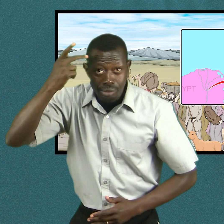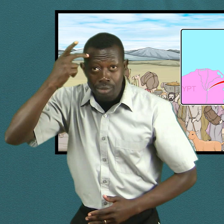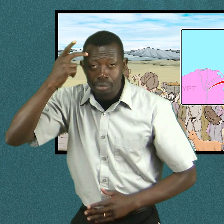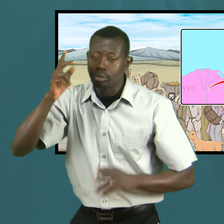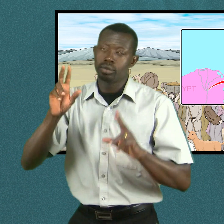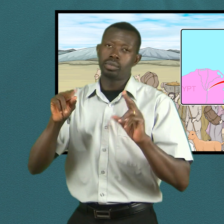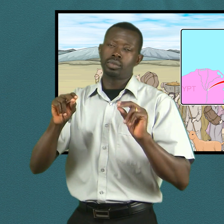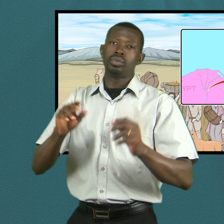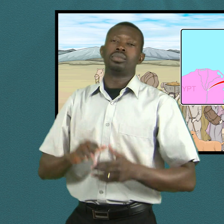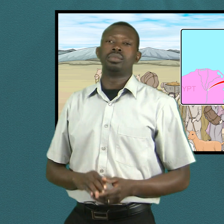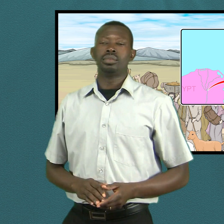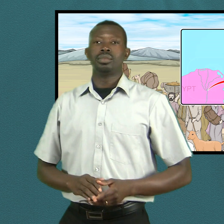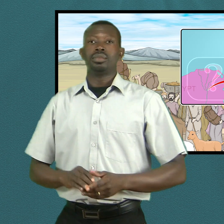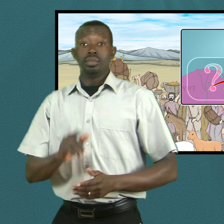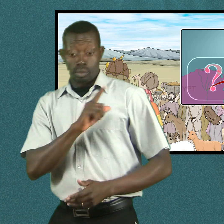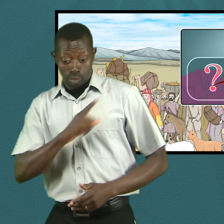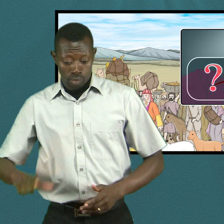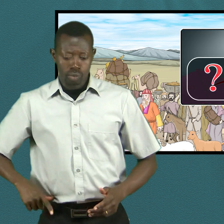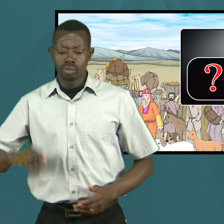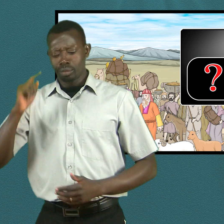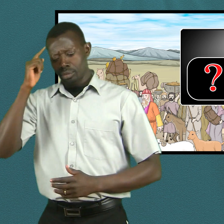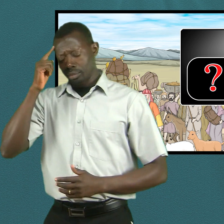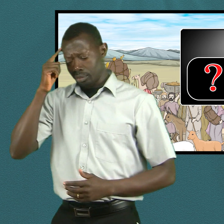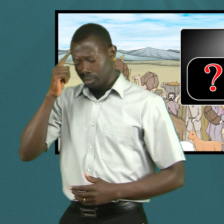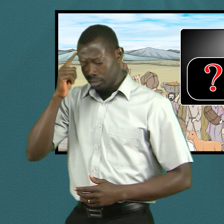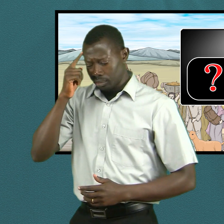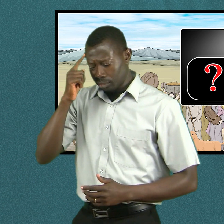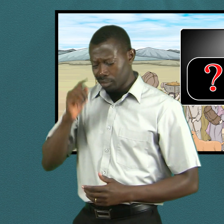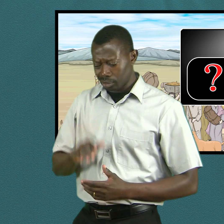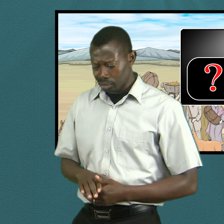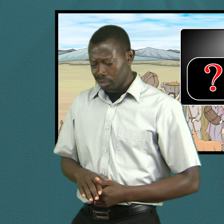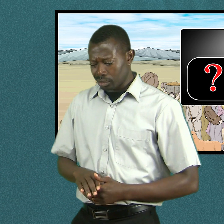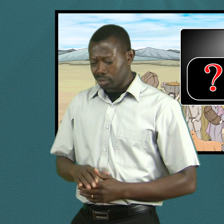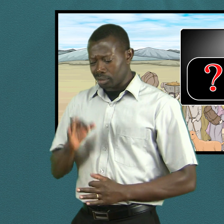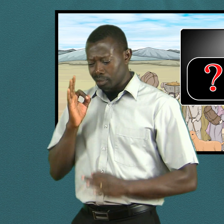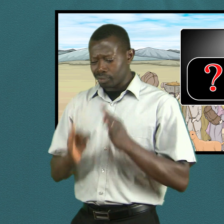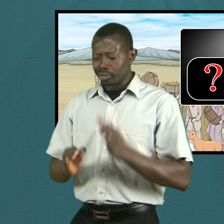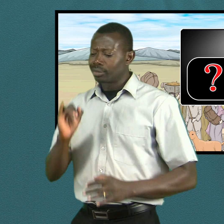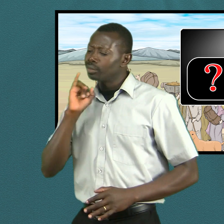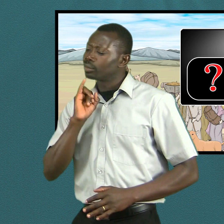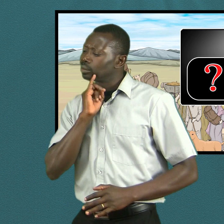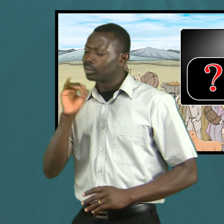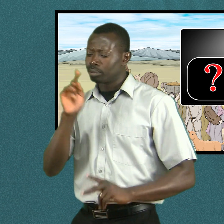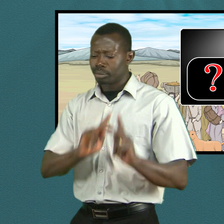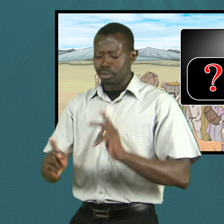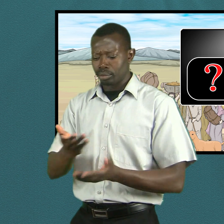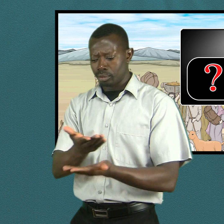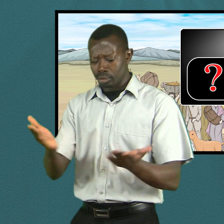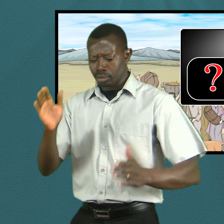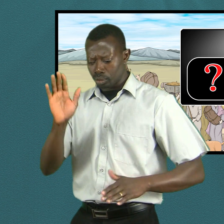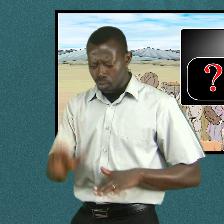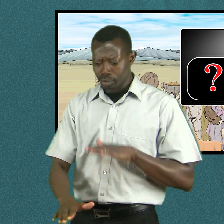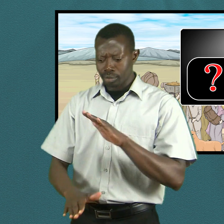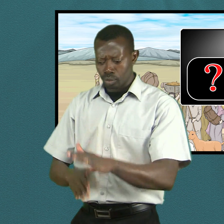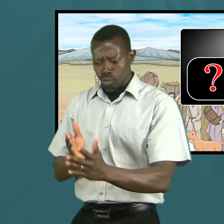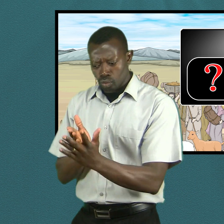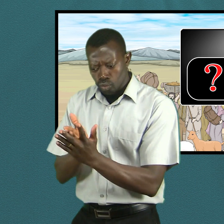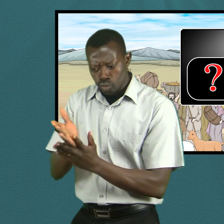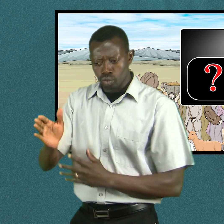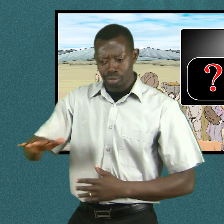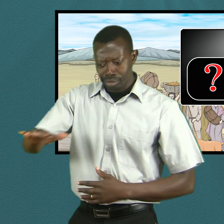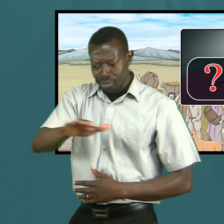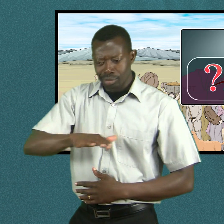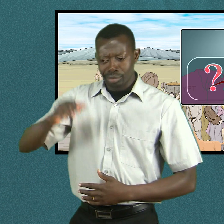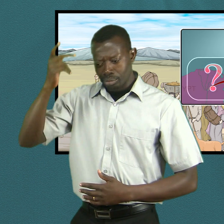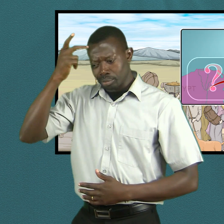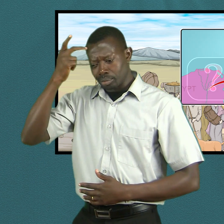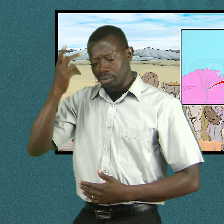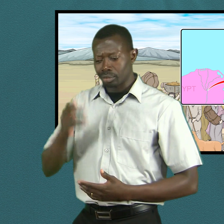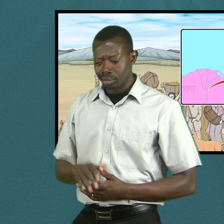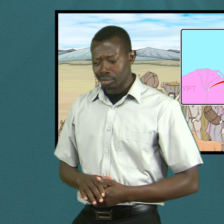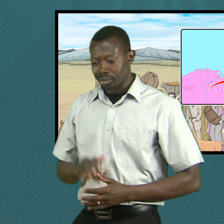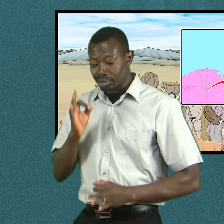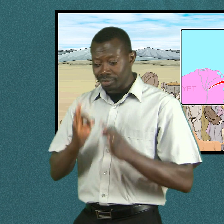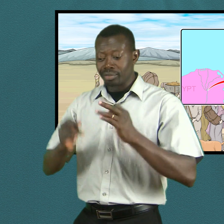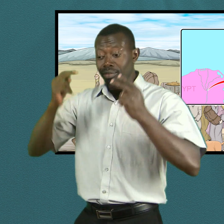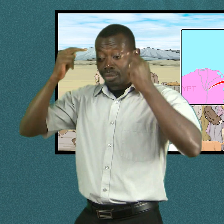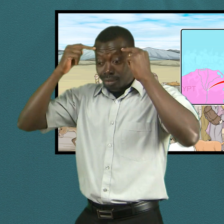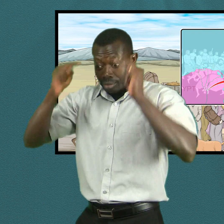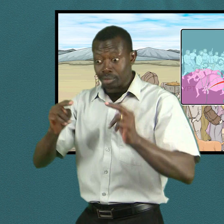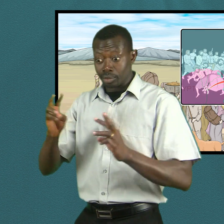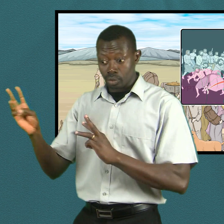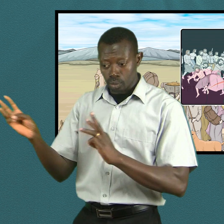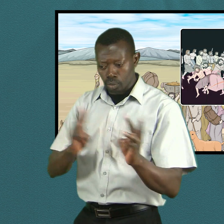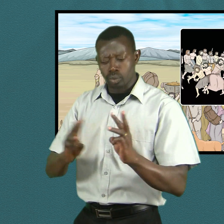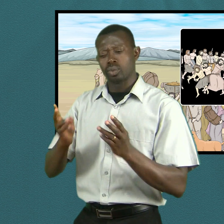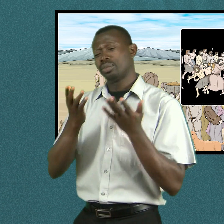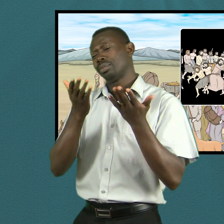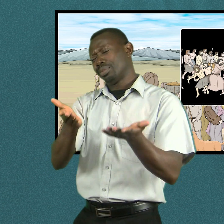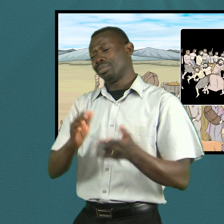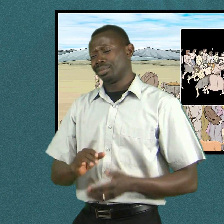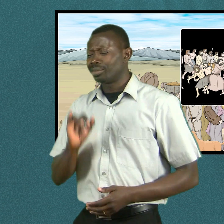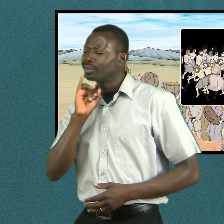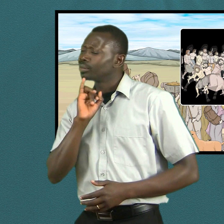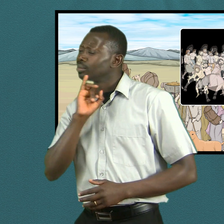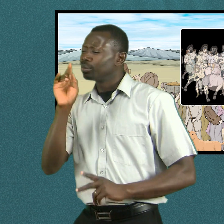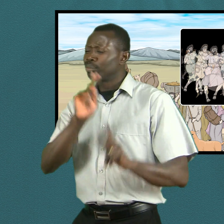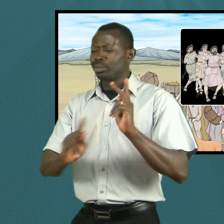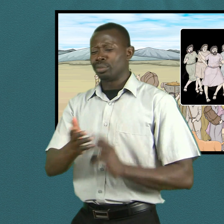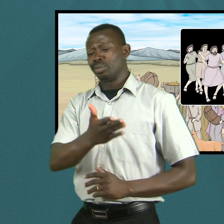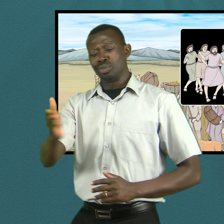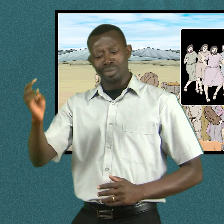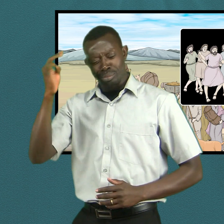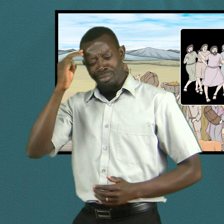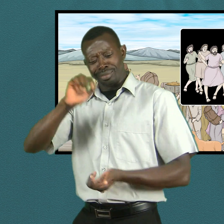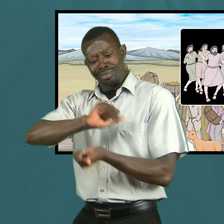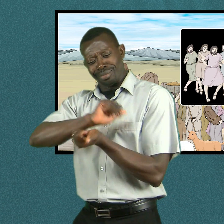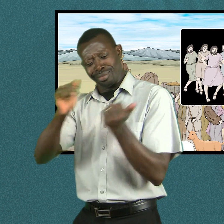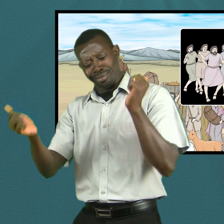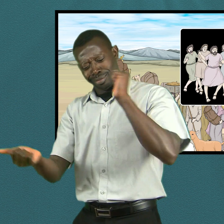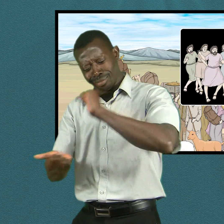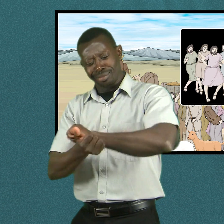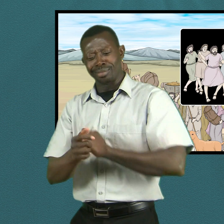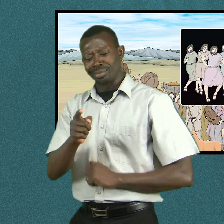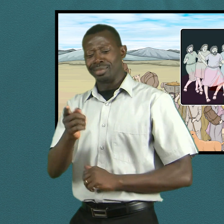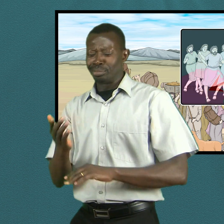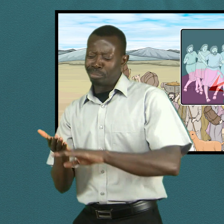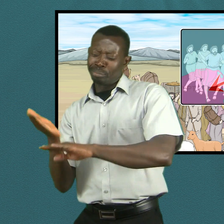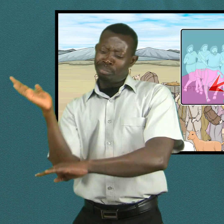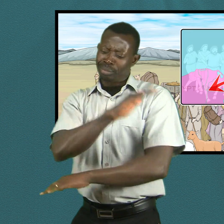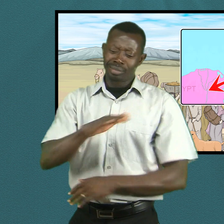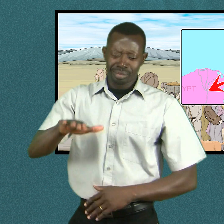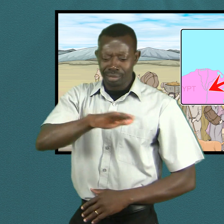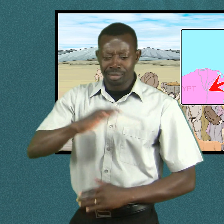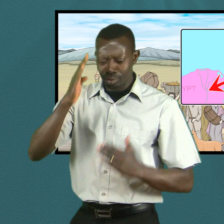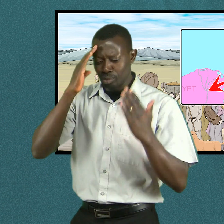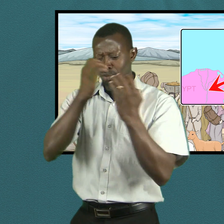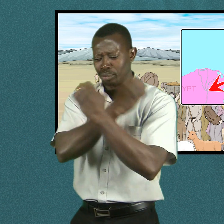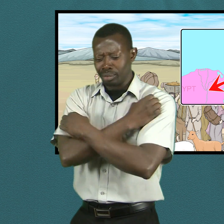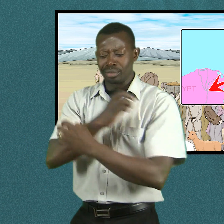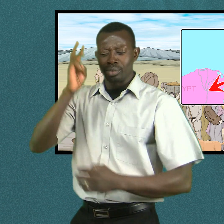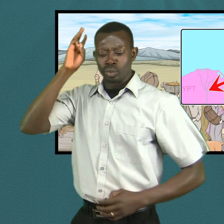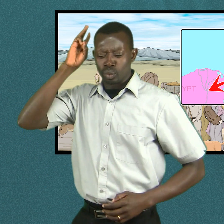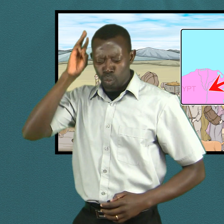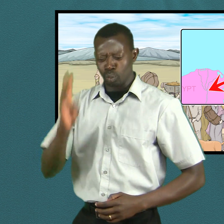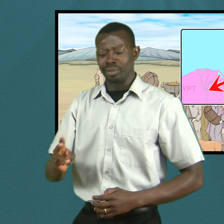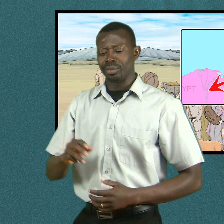For God said, “If the people face war, they might change their minds and return to Egypt.” So God led the people around by the way of the wilderness toward the Red Sea.